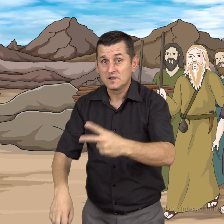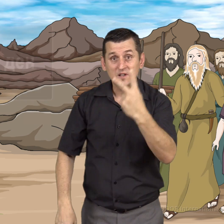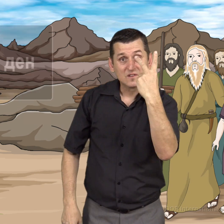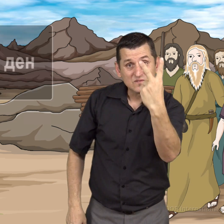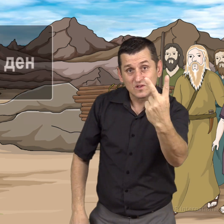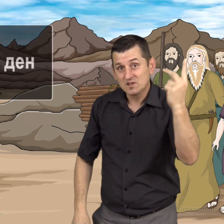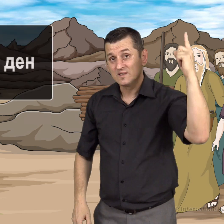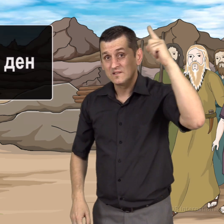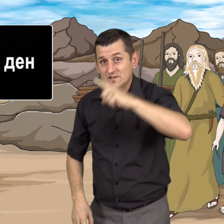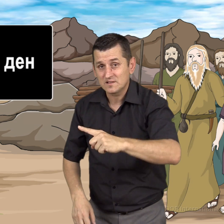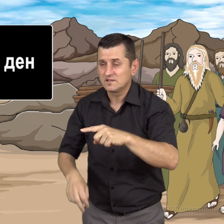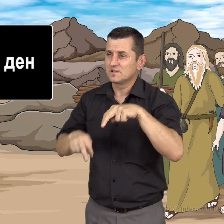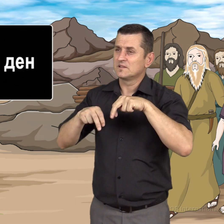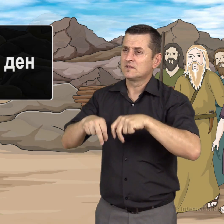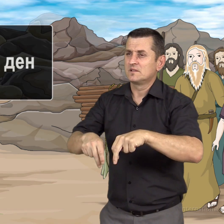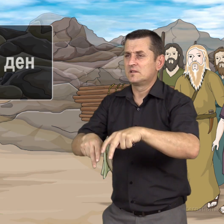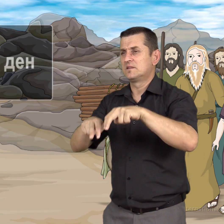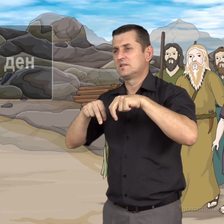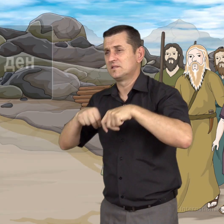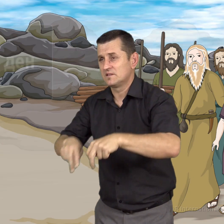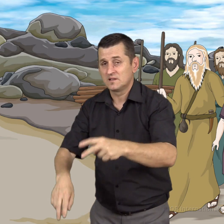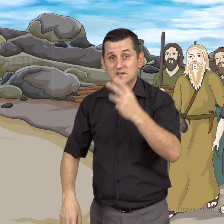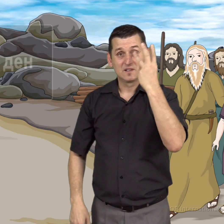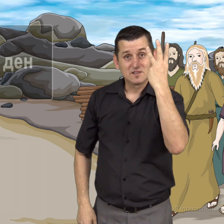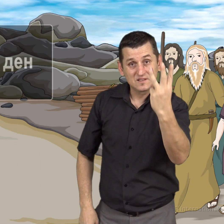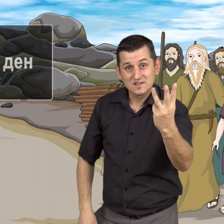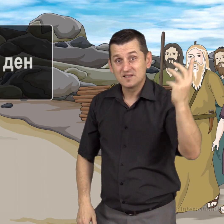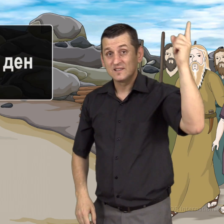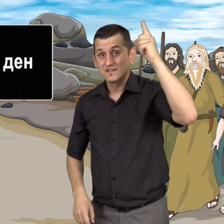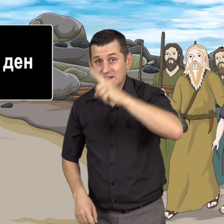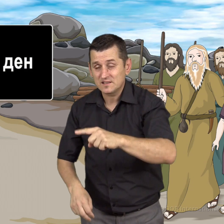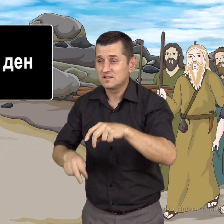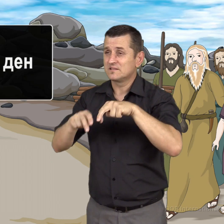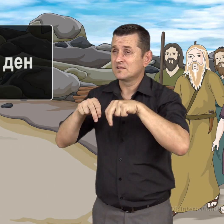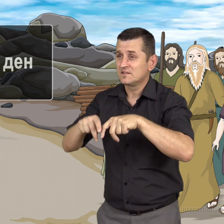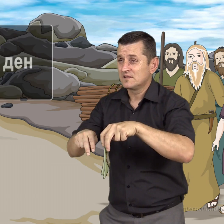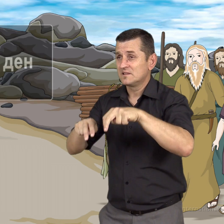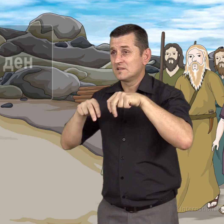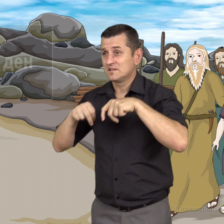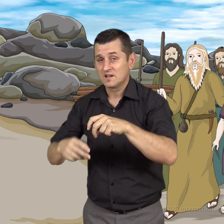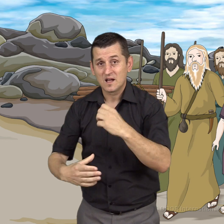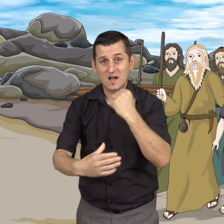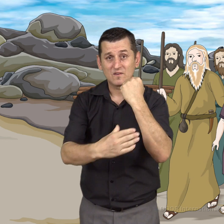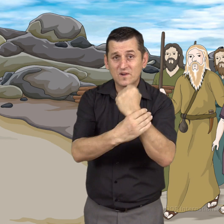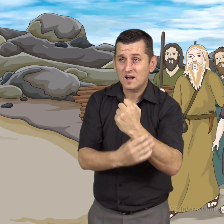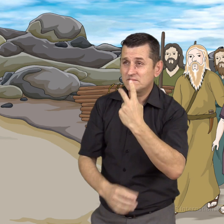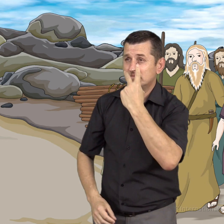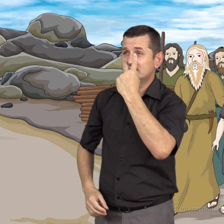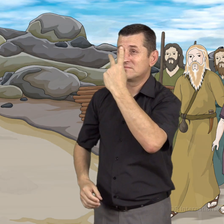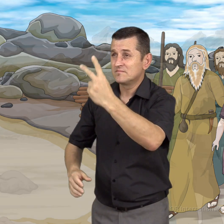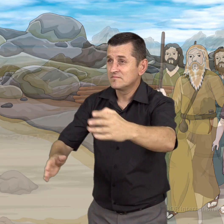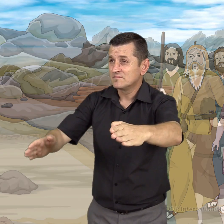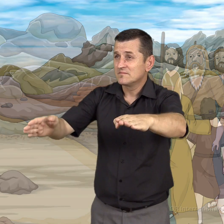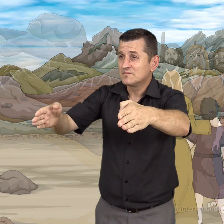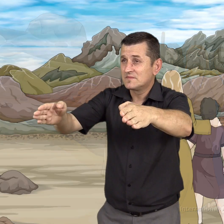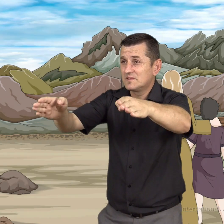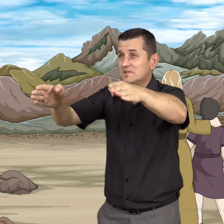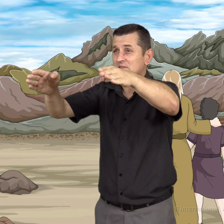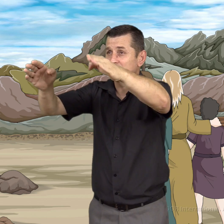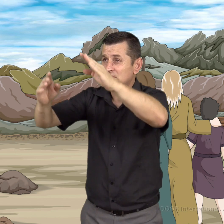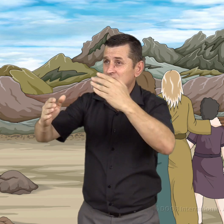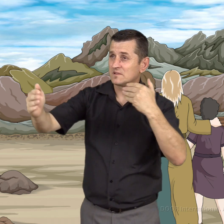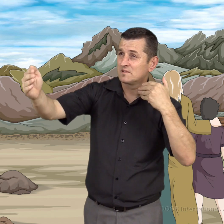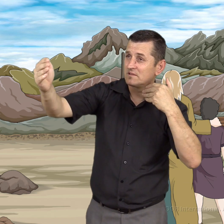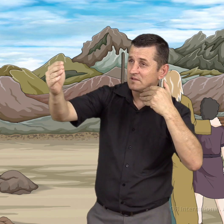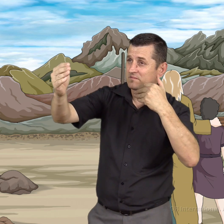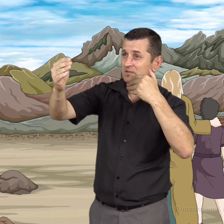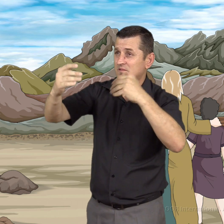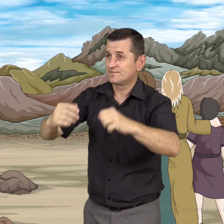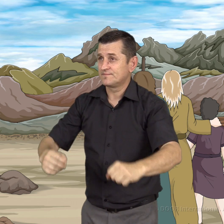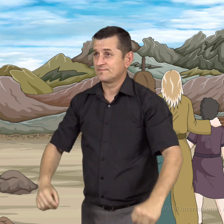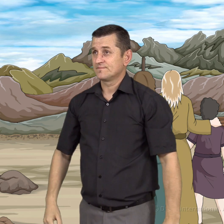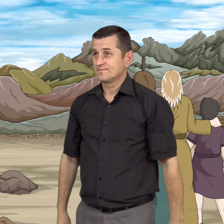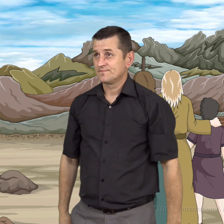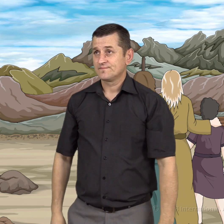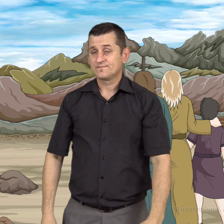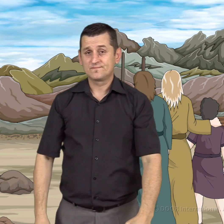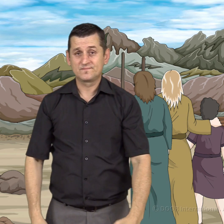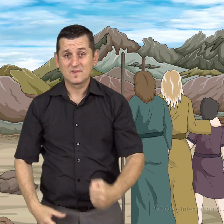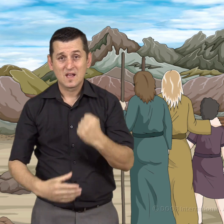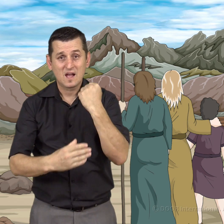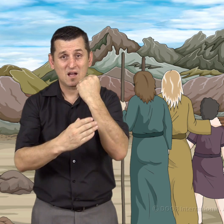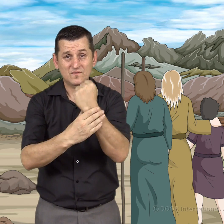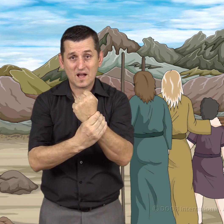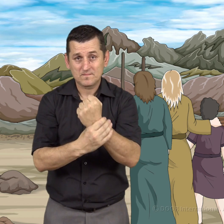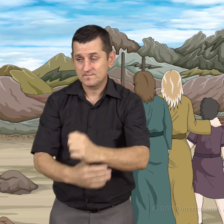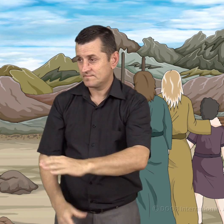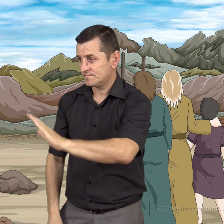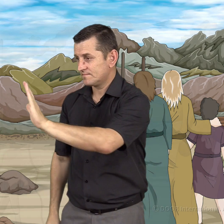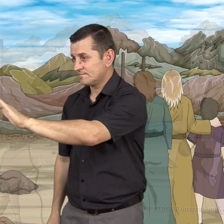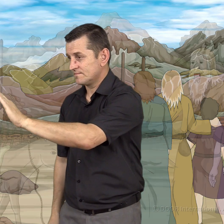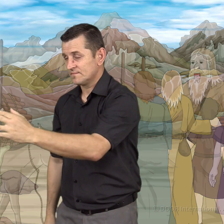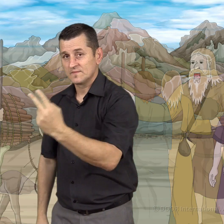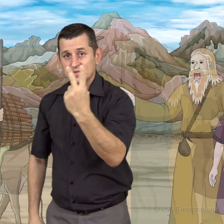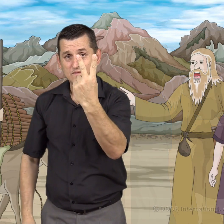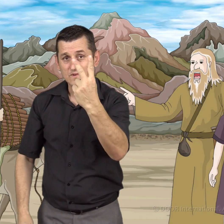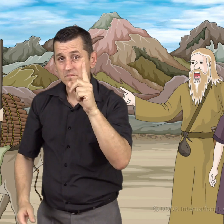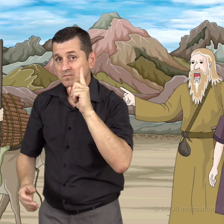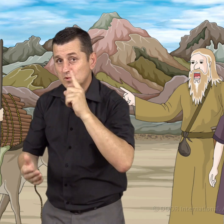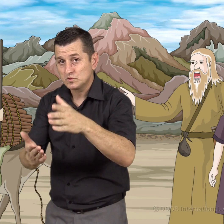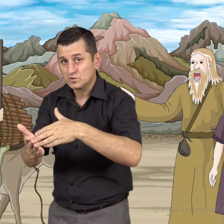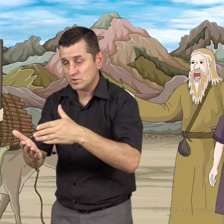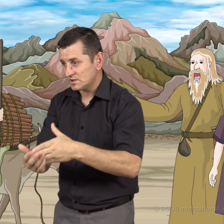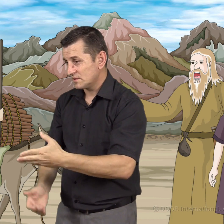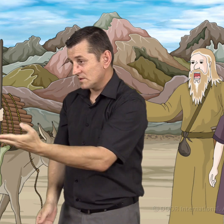On the third day Abraham looked up and saw the place in the distance.